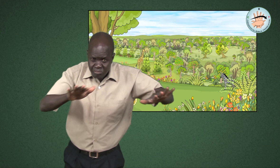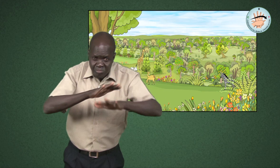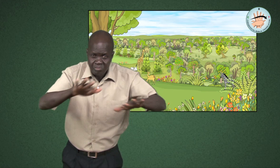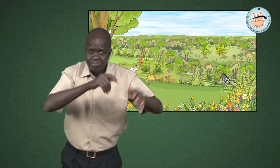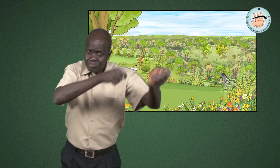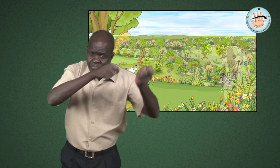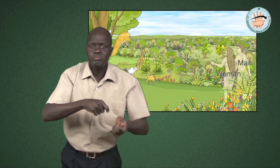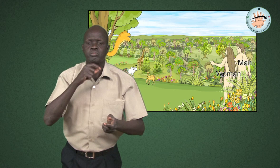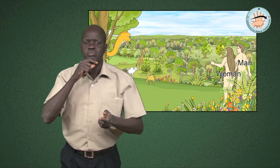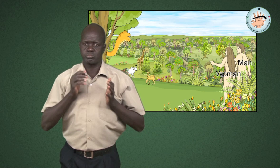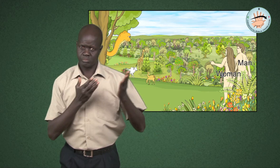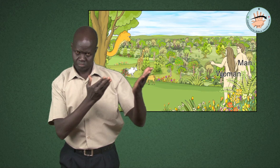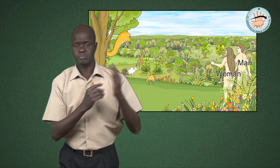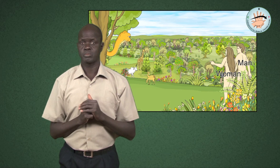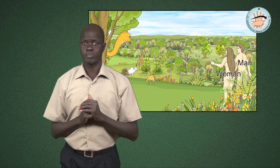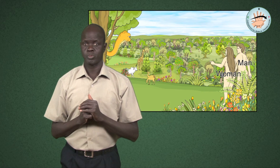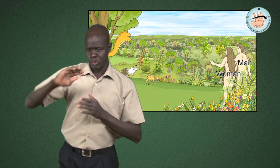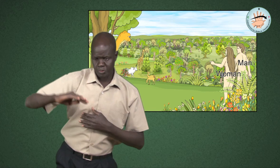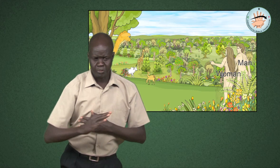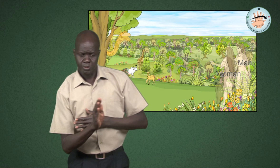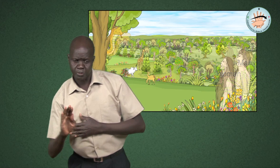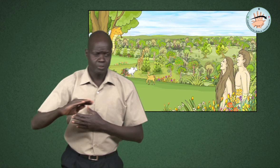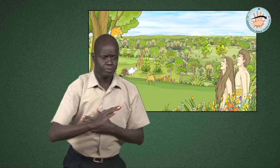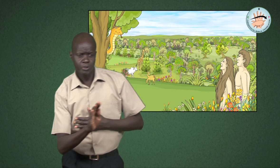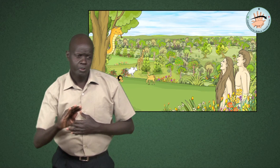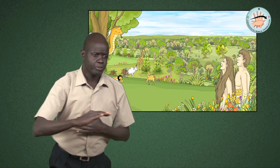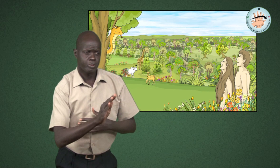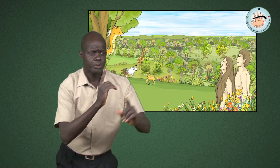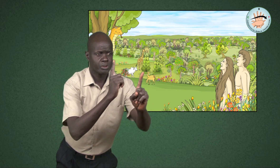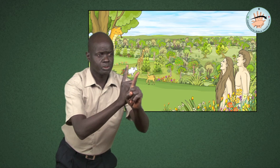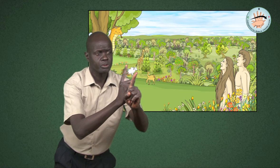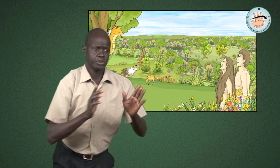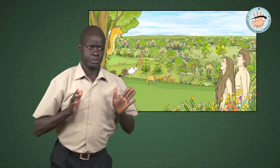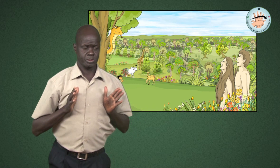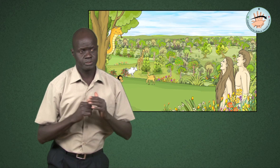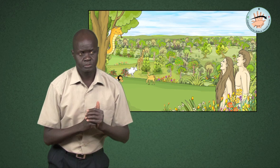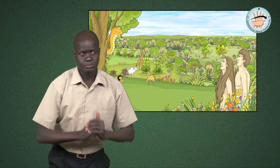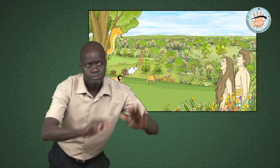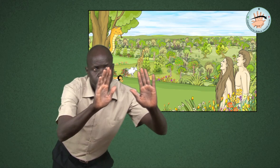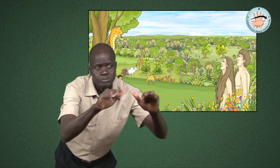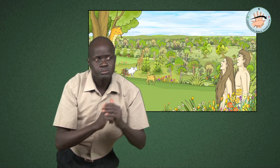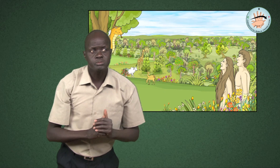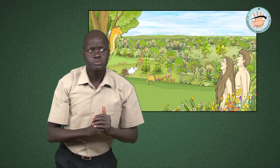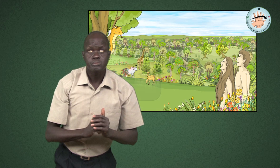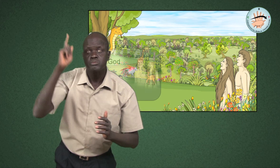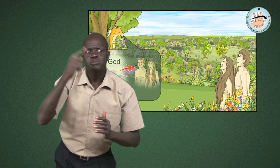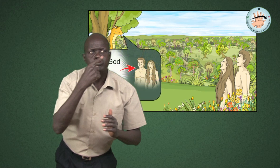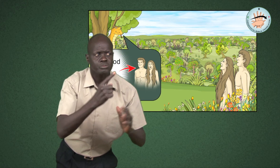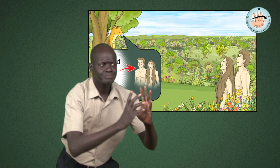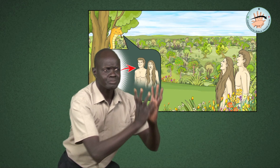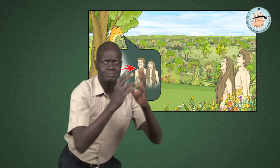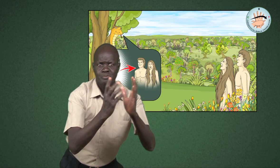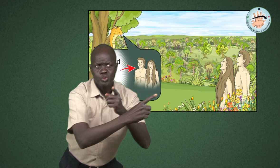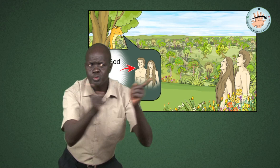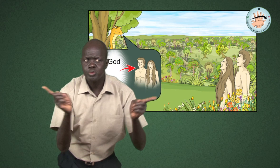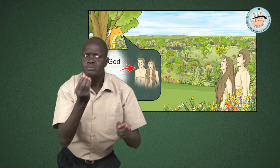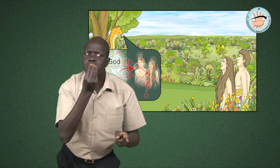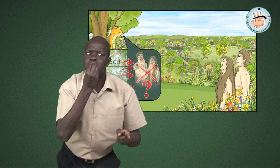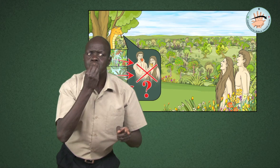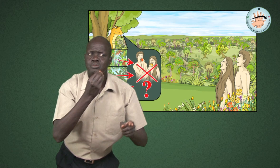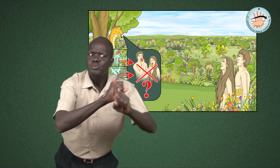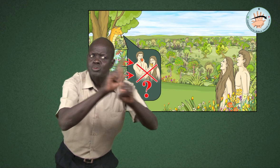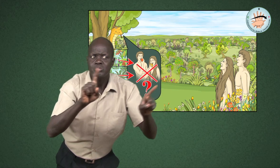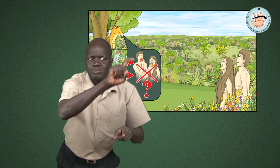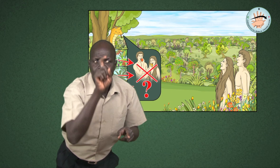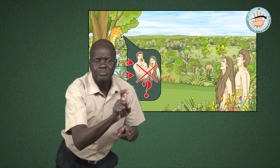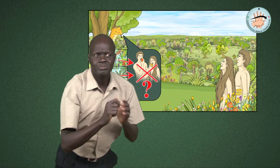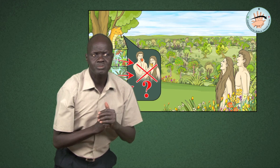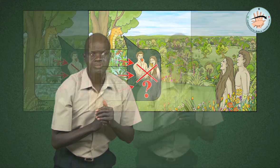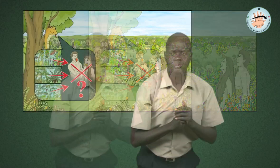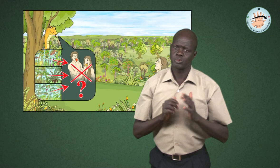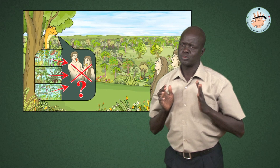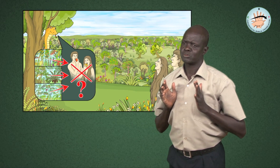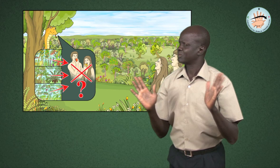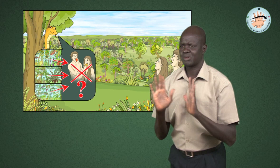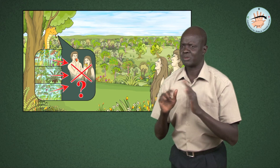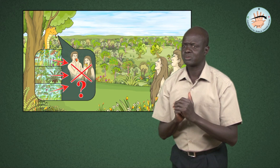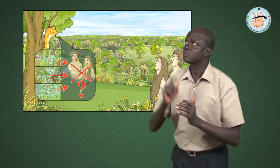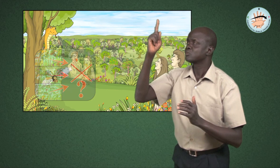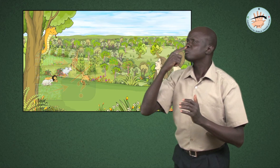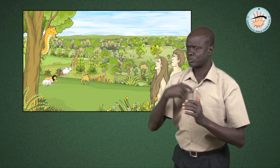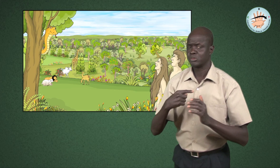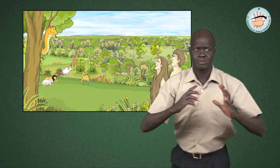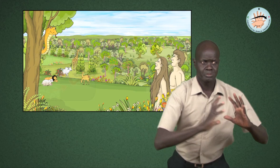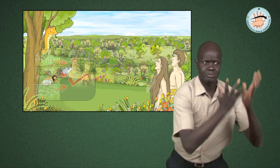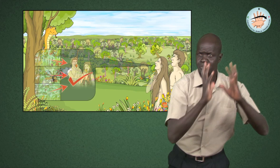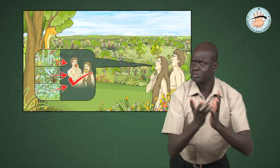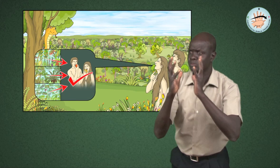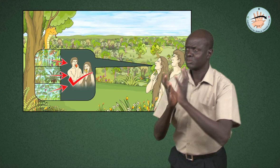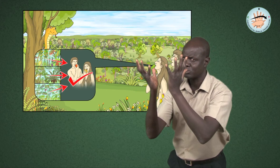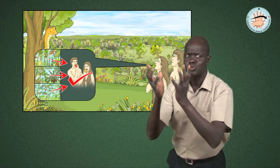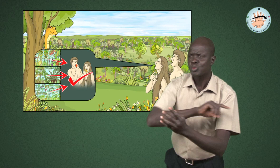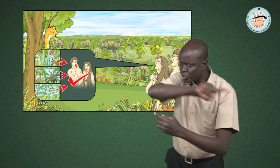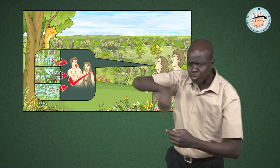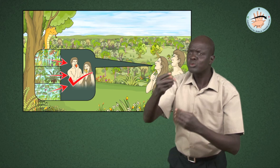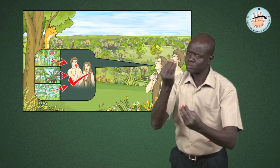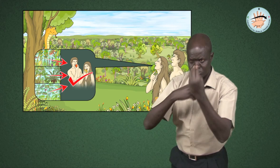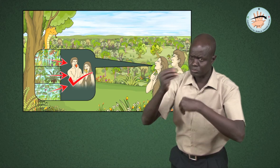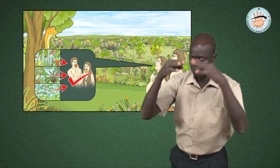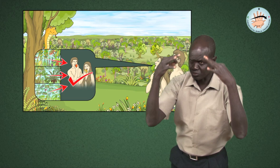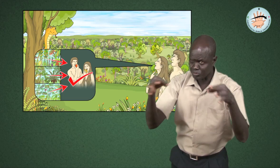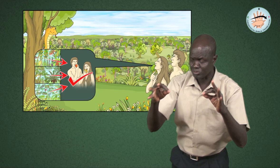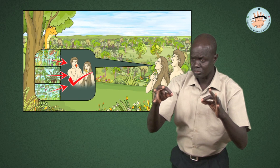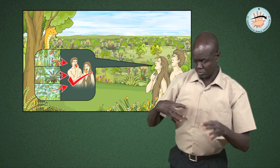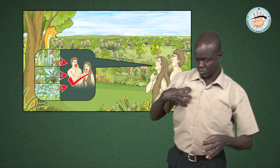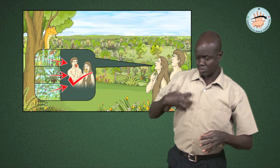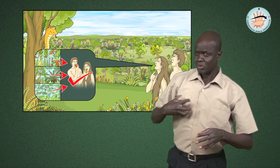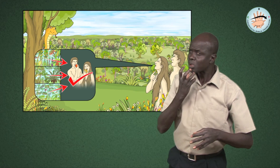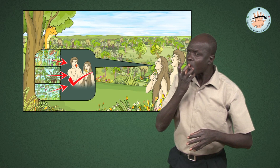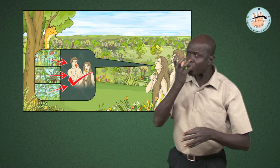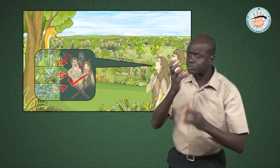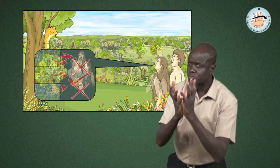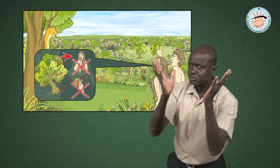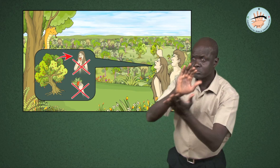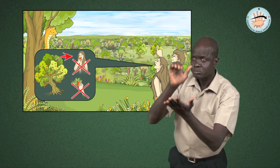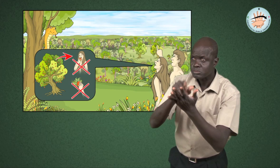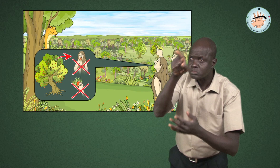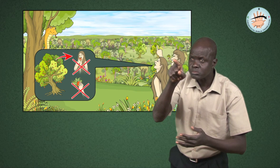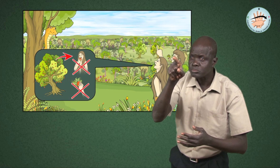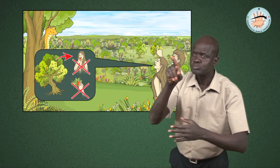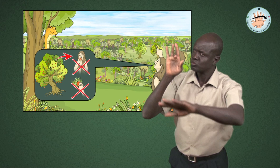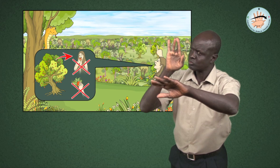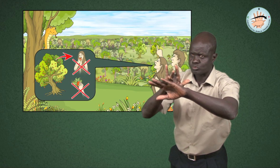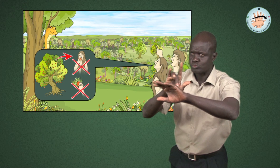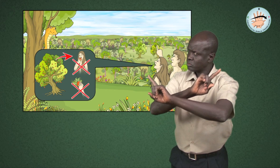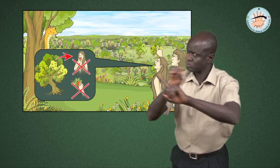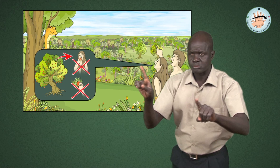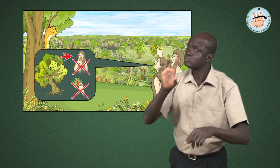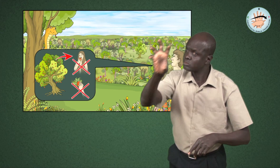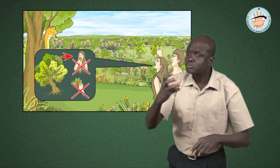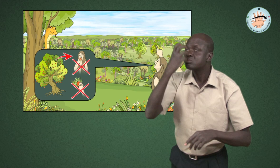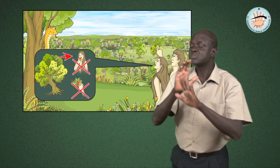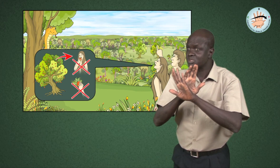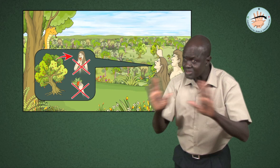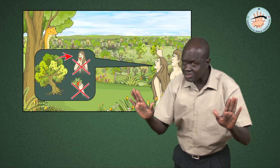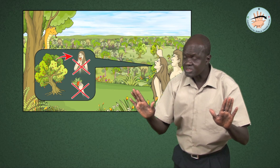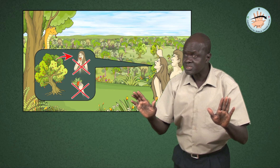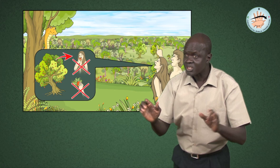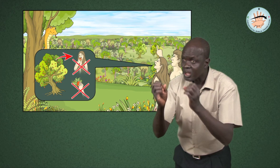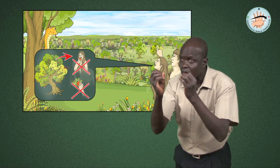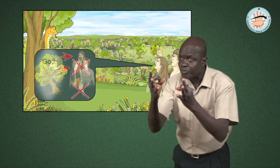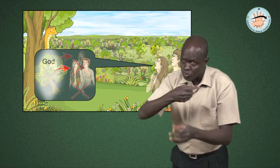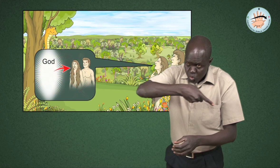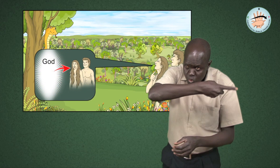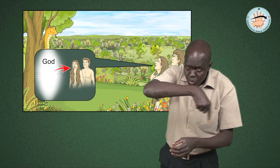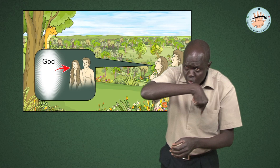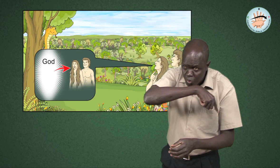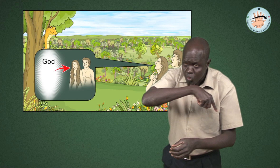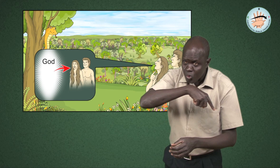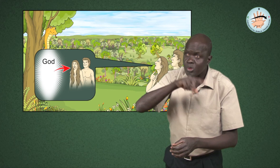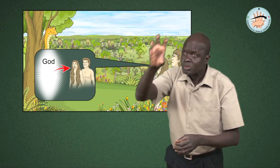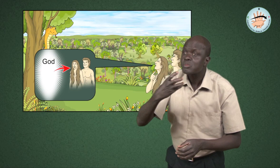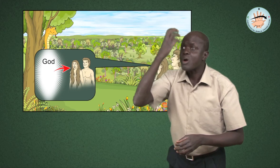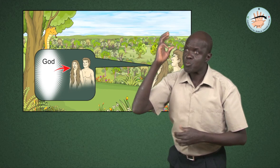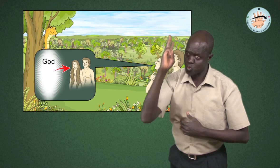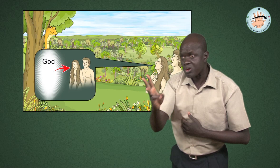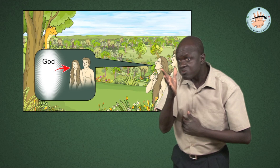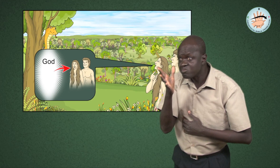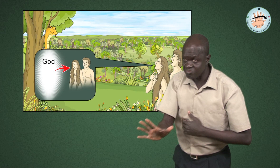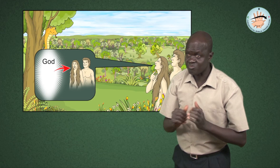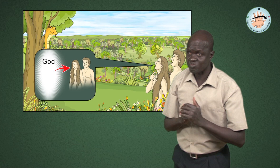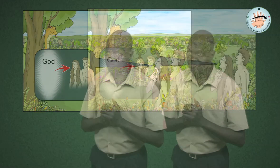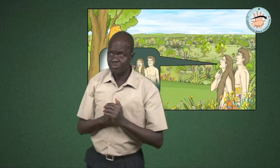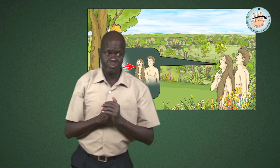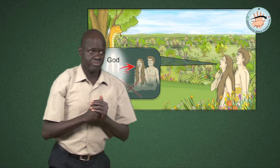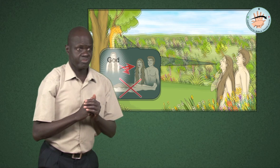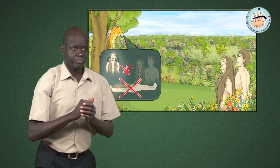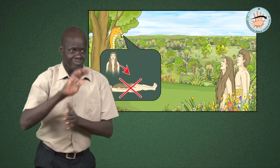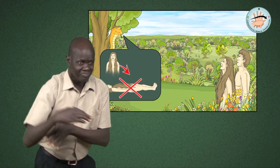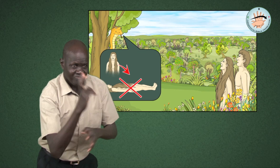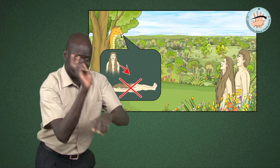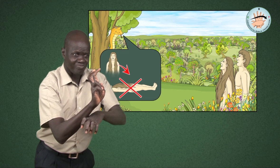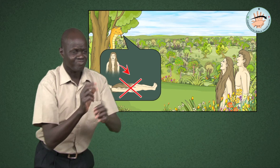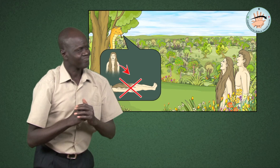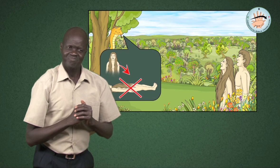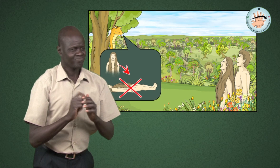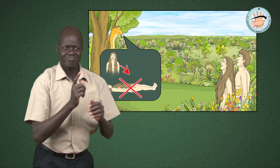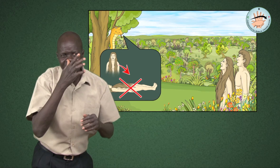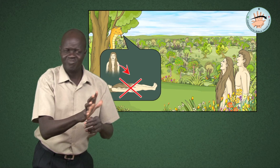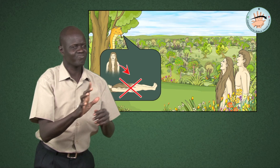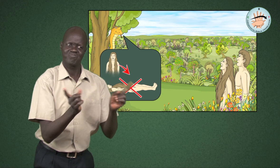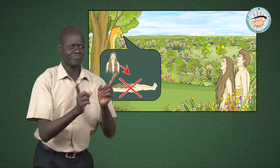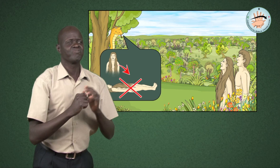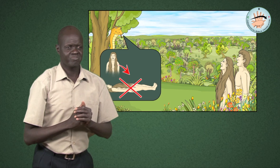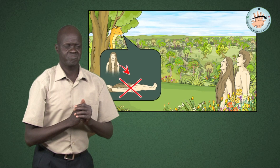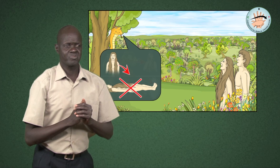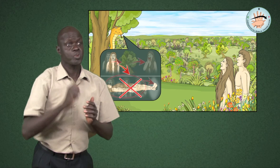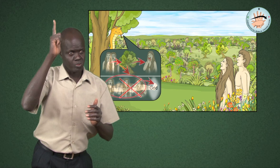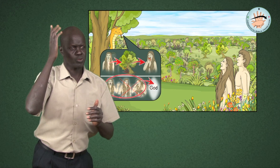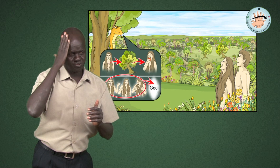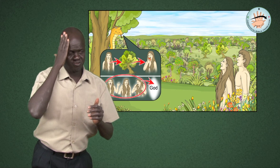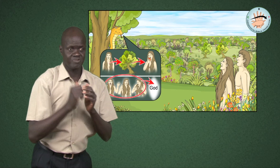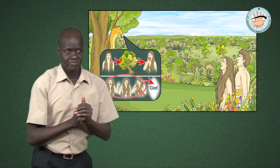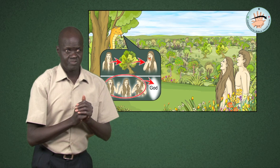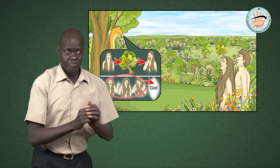And he said to the woman, “Did God really say, ‘You must not eat from any tree in the garden?’” The woman answered the serpent, “We may eat the fruit of the trees of the garden, but about the fruit of the tree in the middle of the garden, God has said, ‘You must not eat of it or touch it, or you will die.’” “You will not surely die,” the serpent told her.